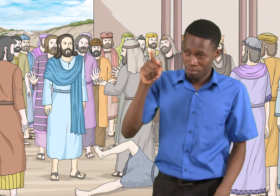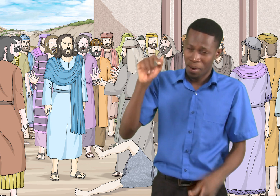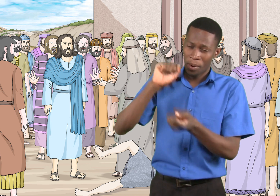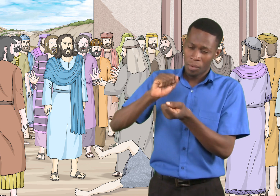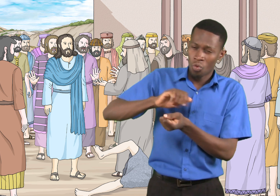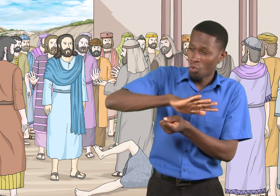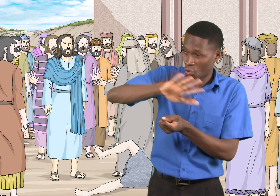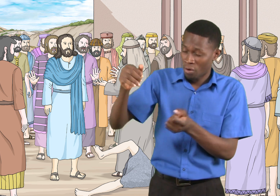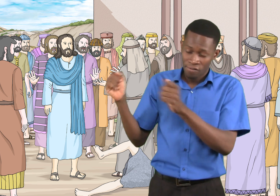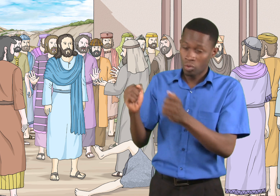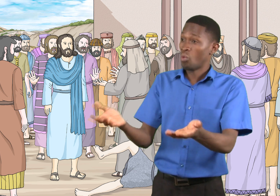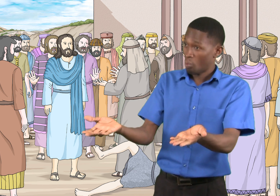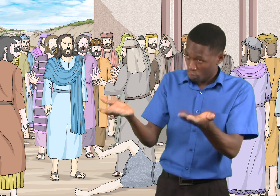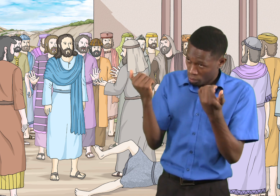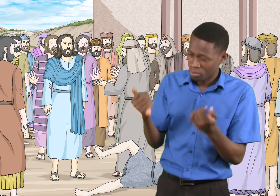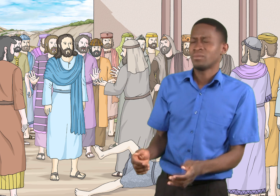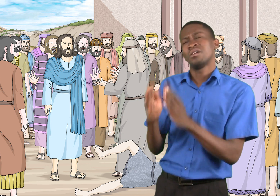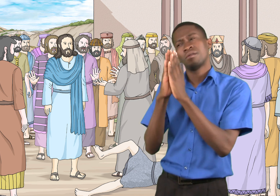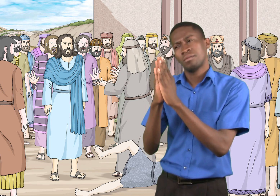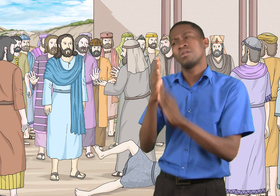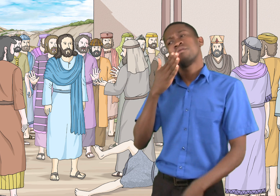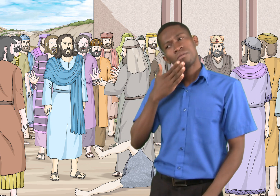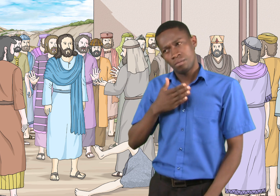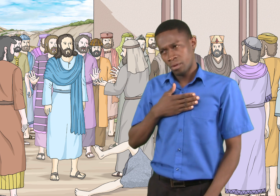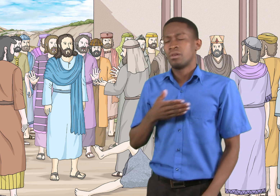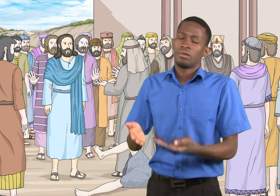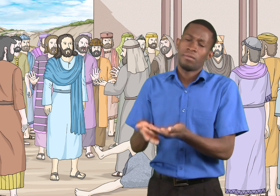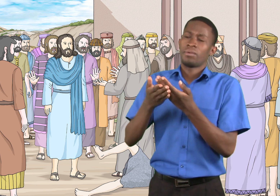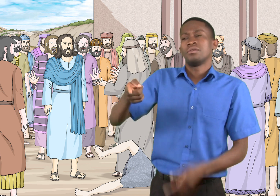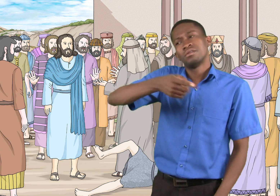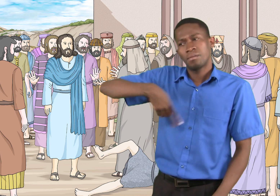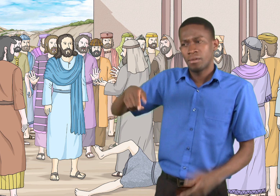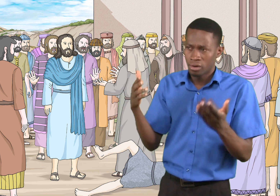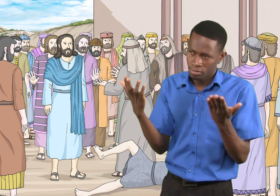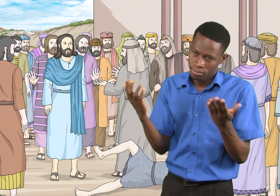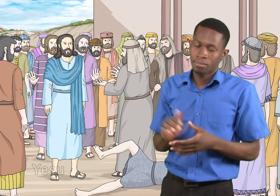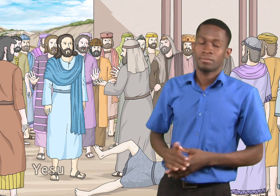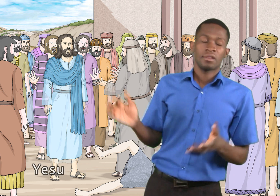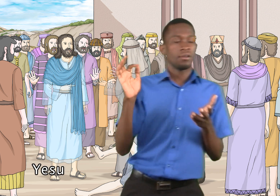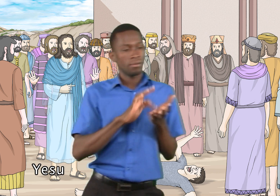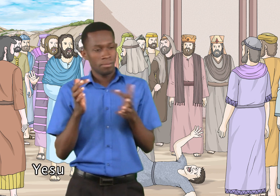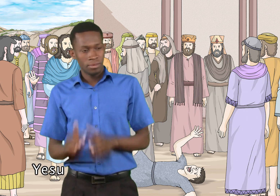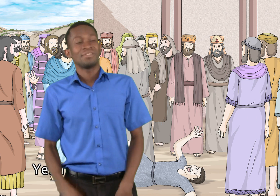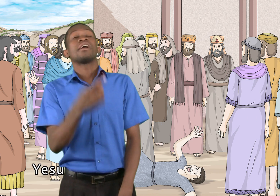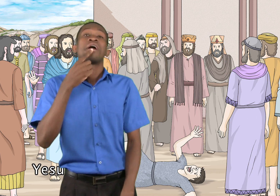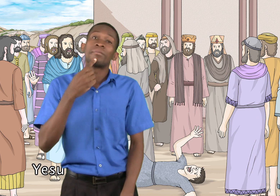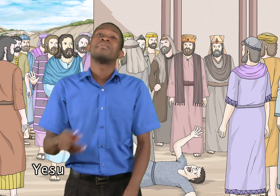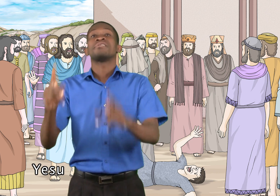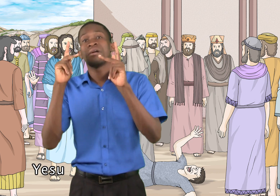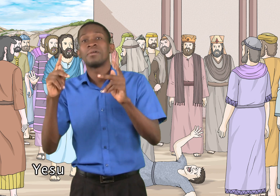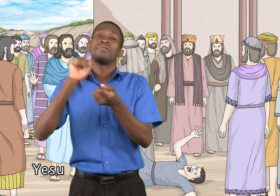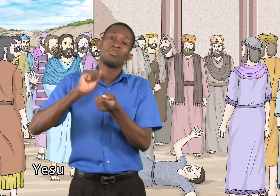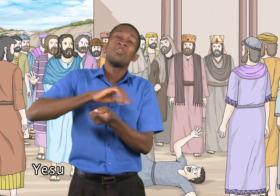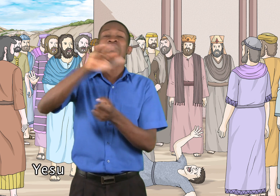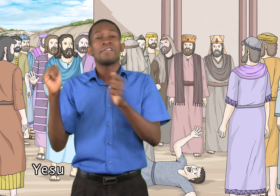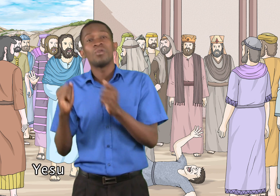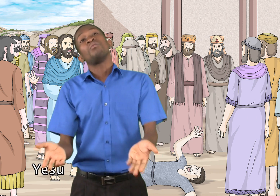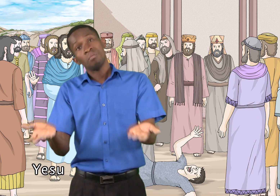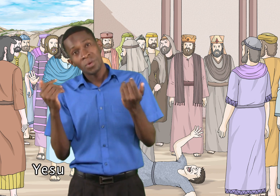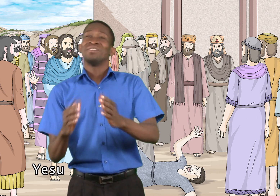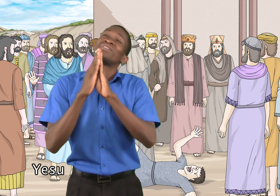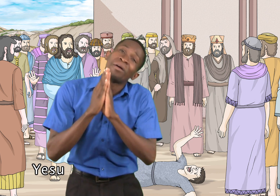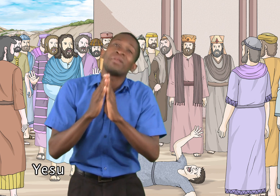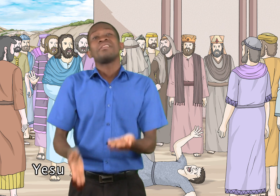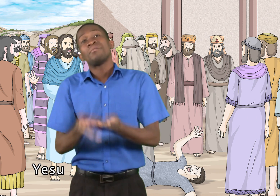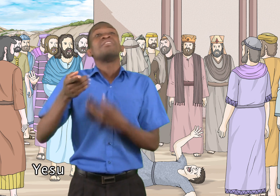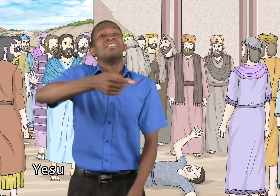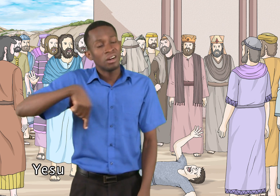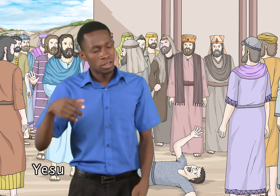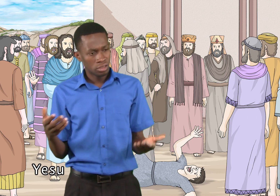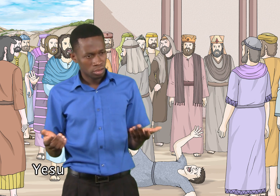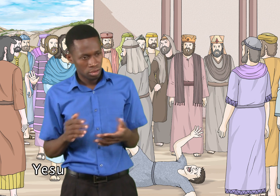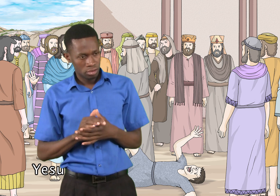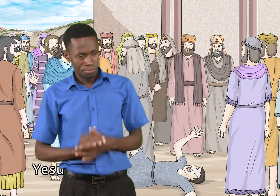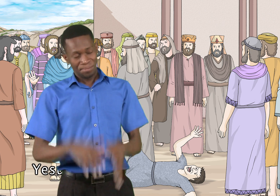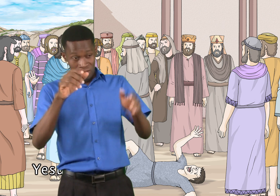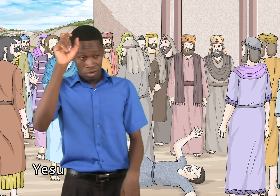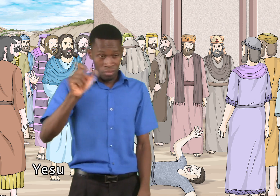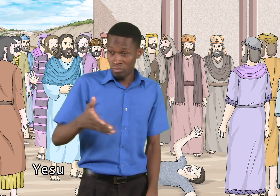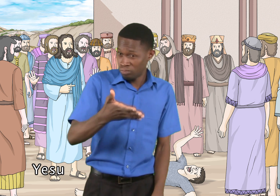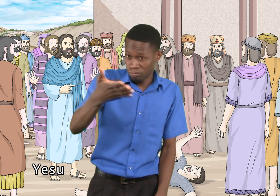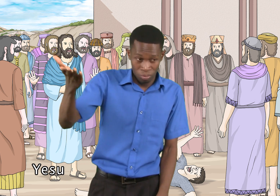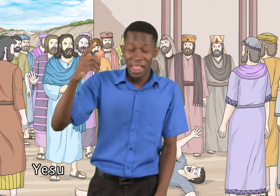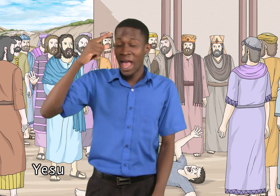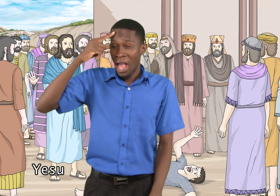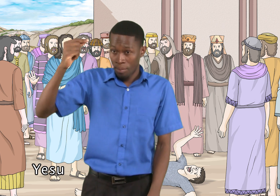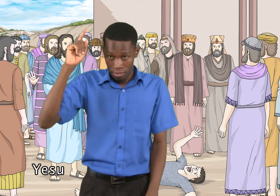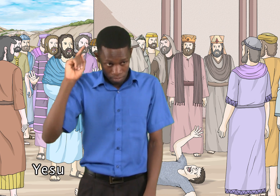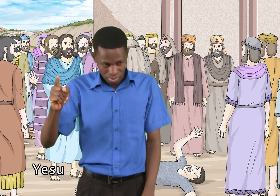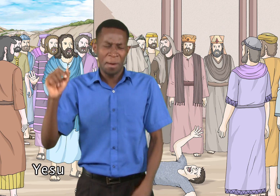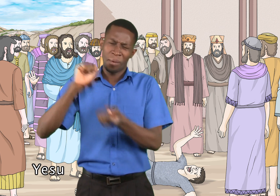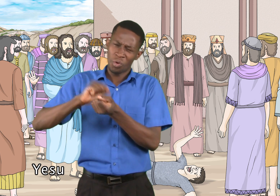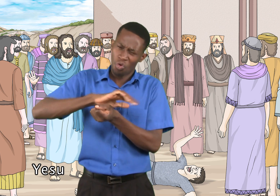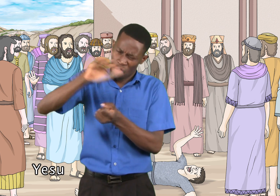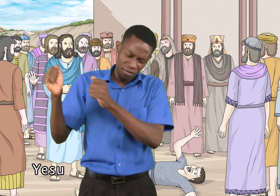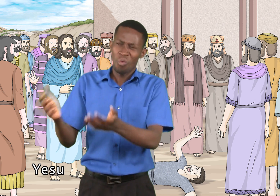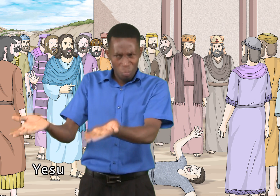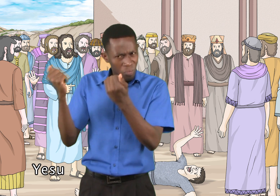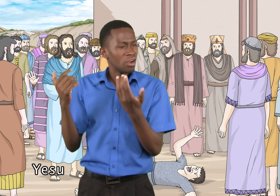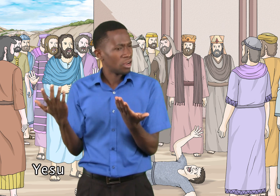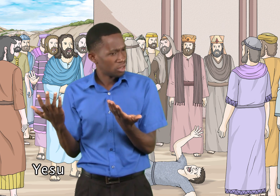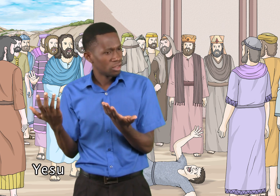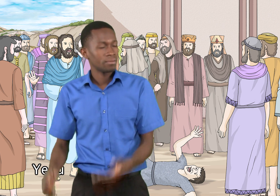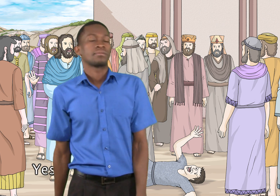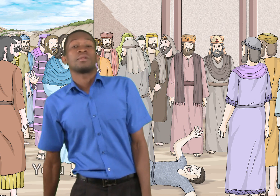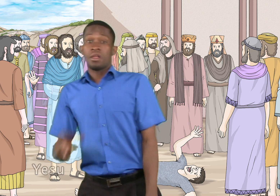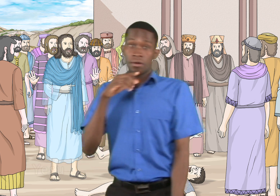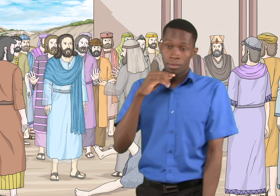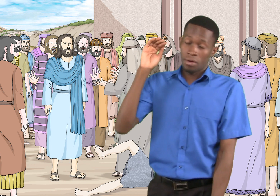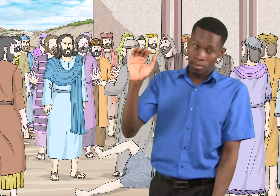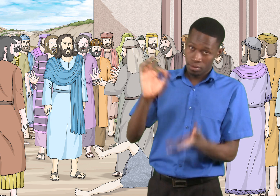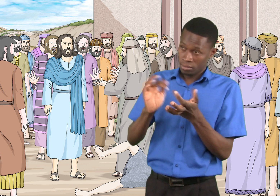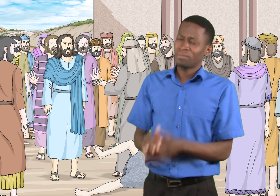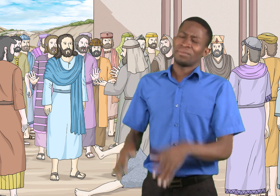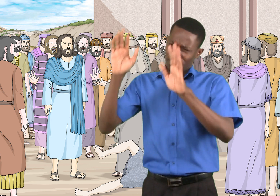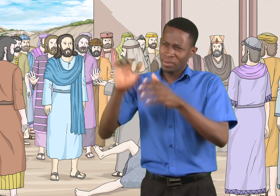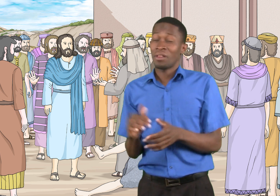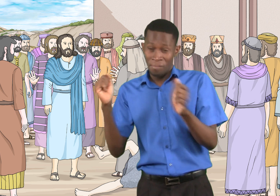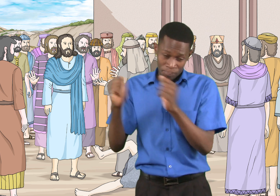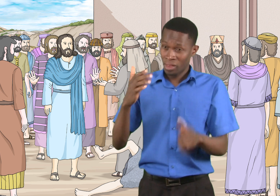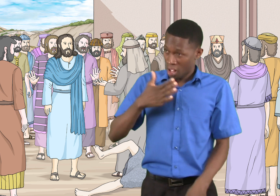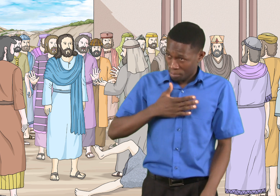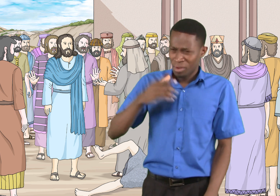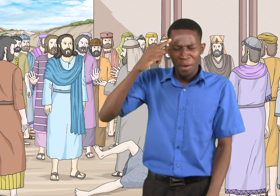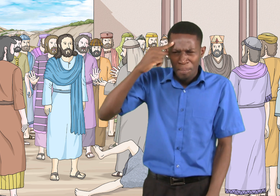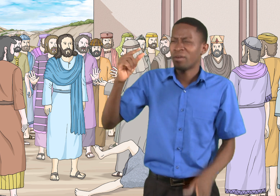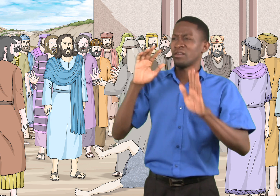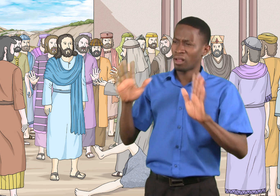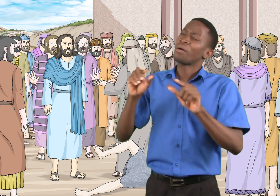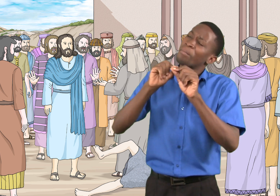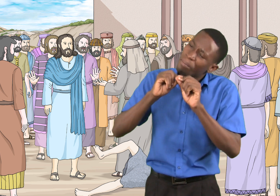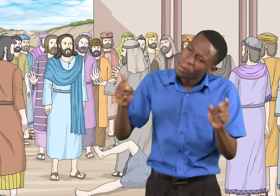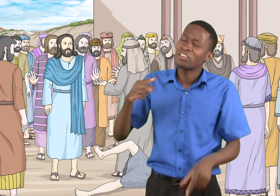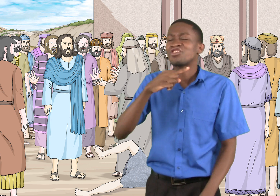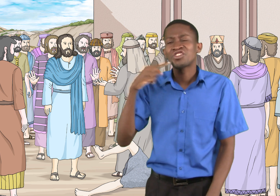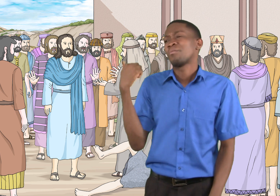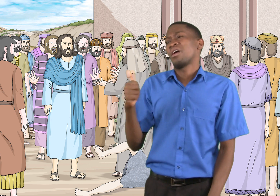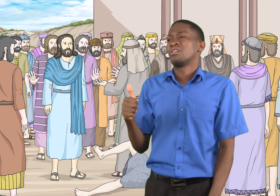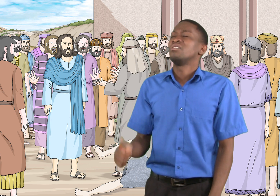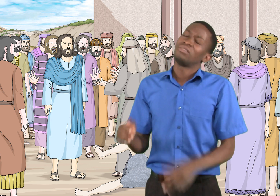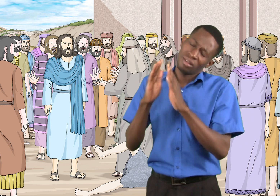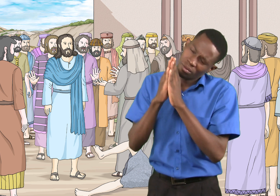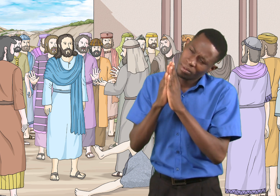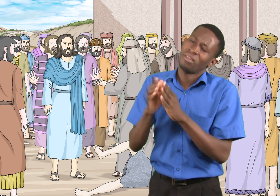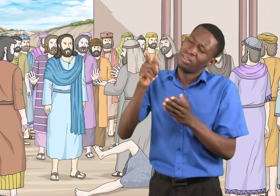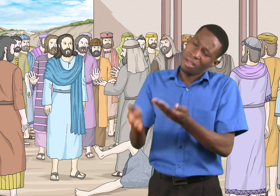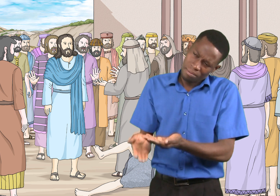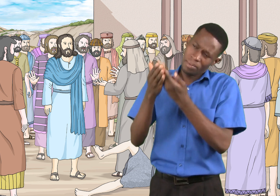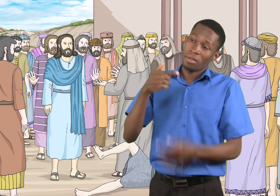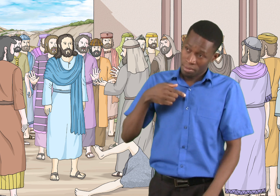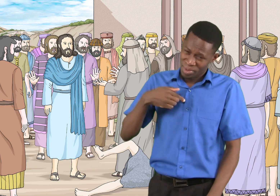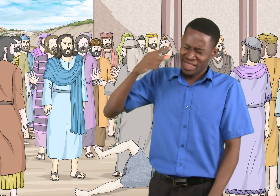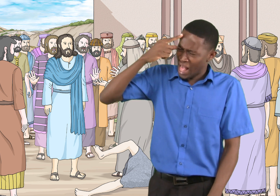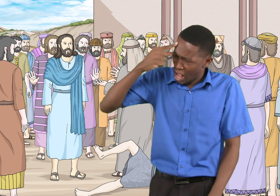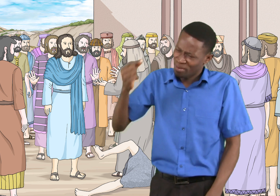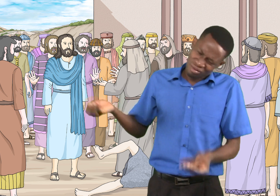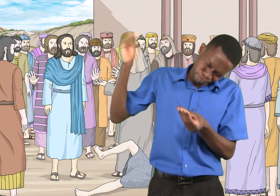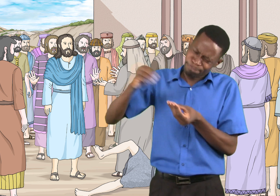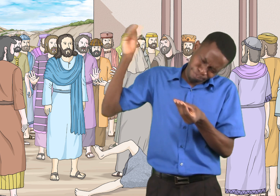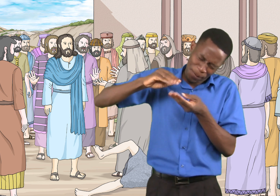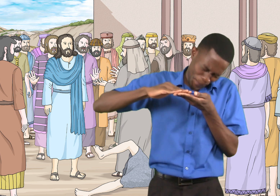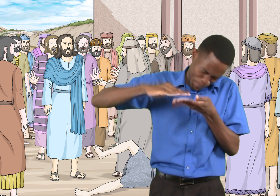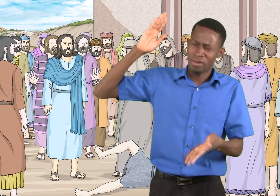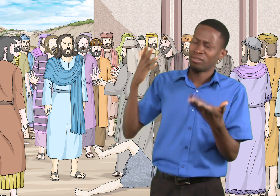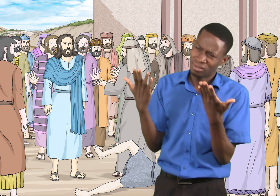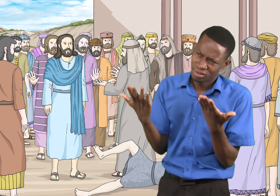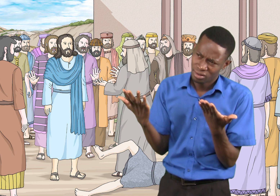“All things are possible to him who believes!” Immediately the boy’s father cried out, “I do believe; help my unbelief!”